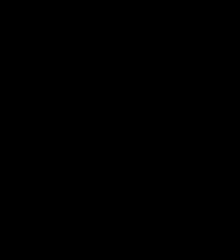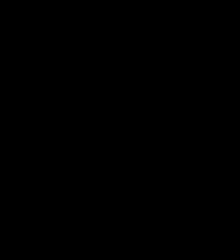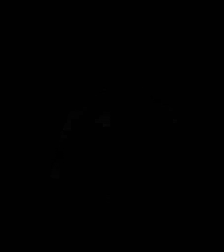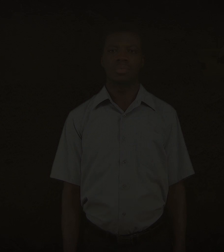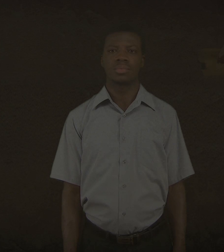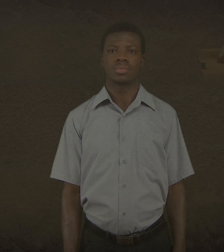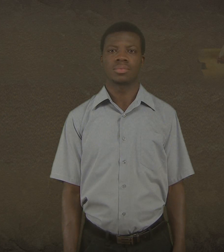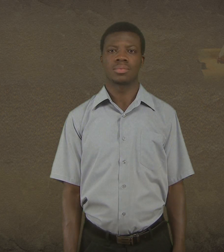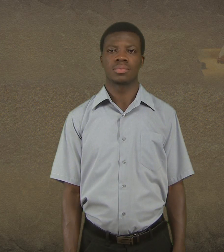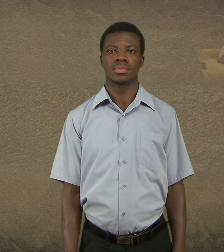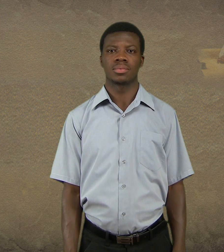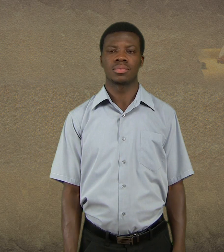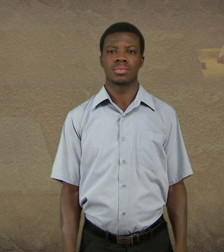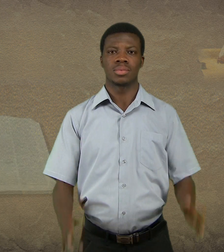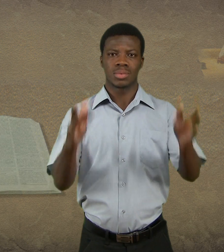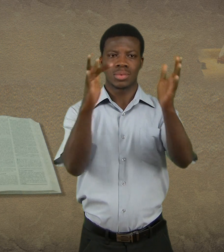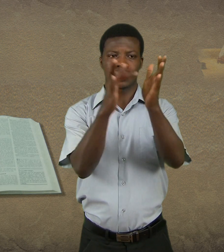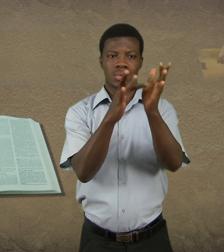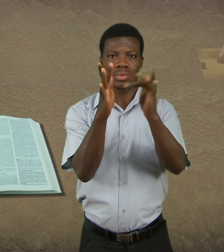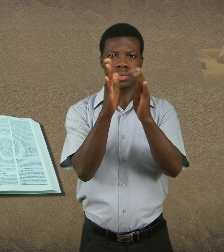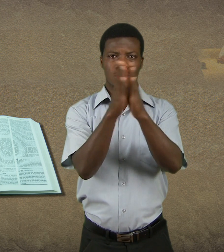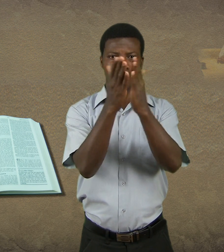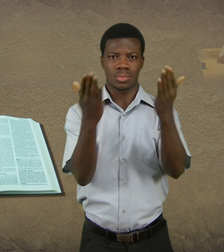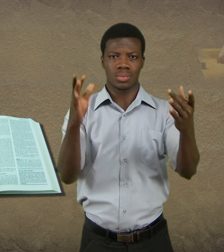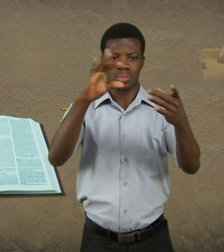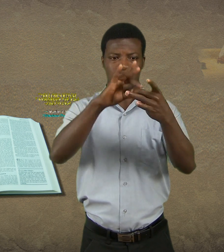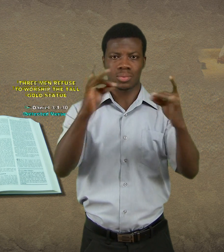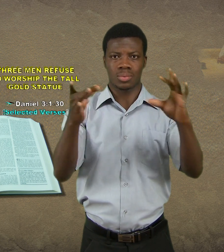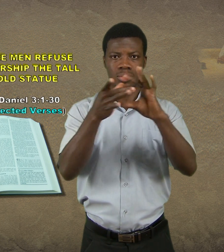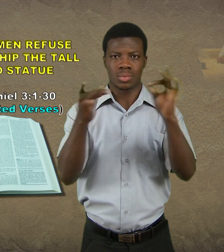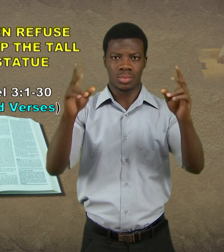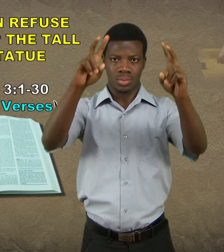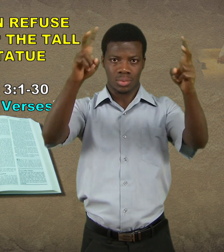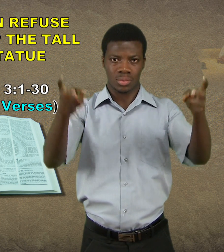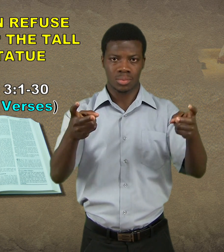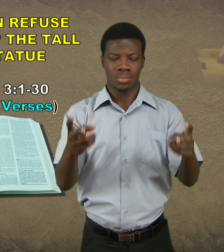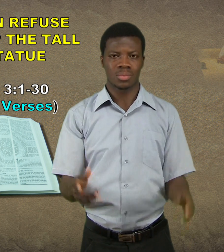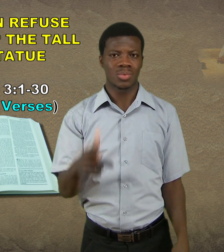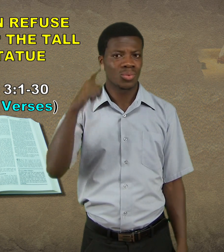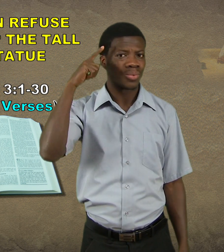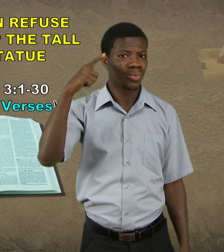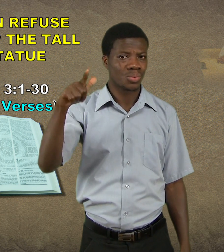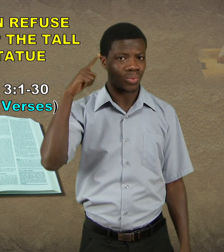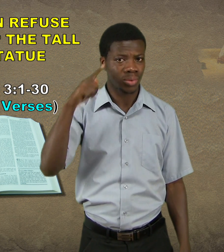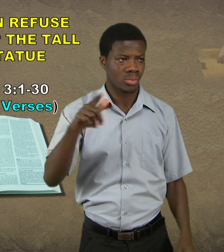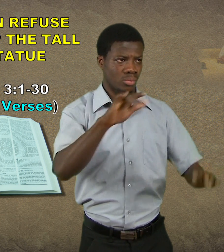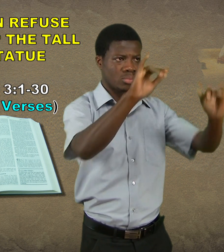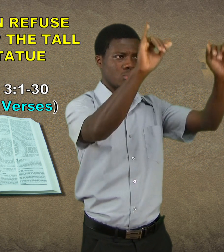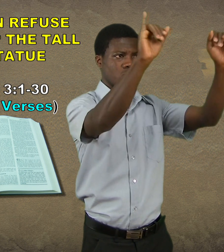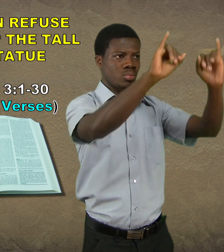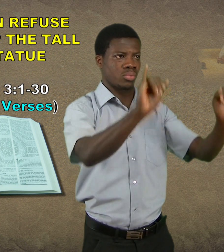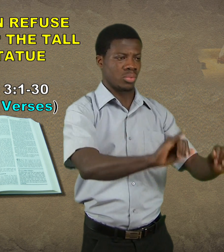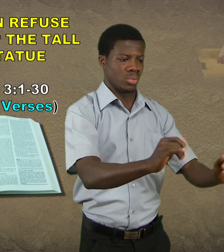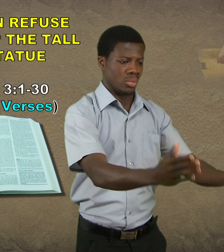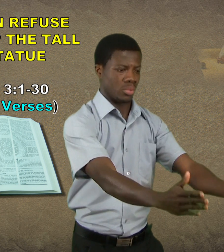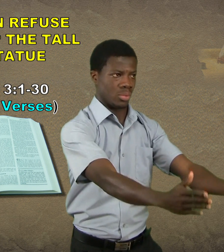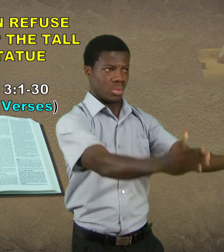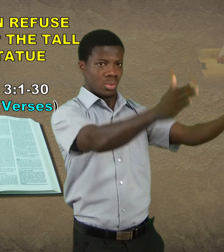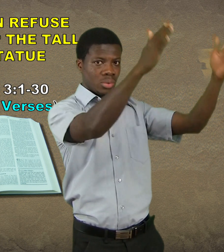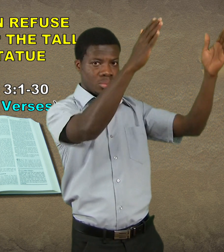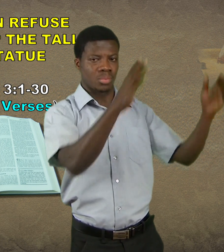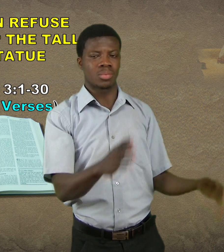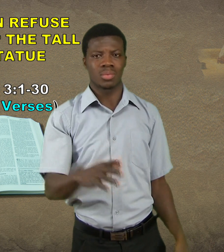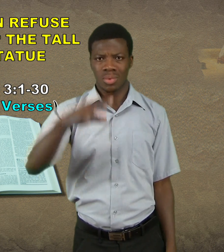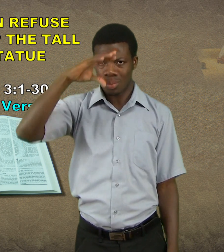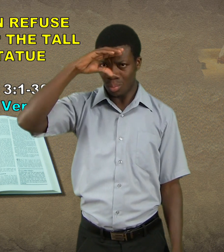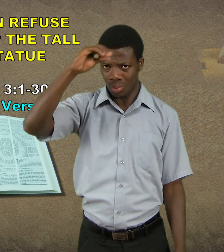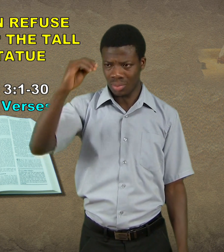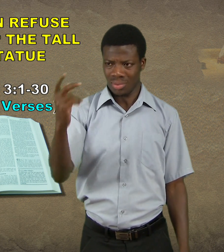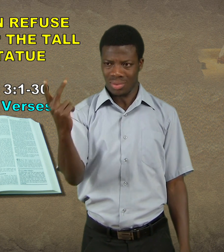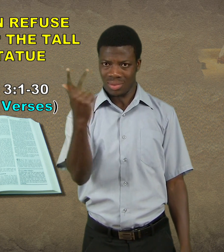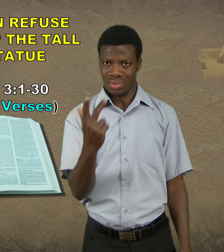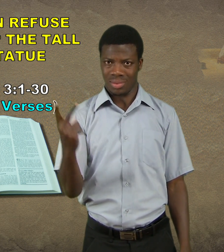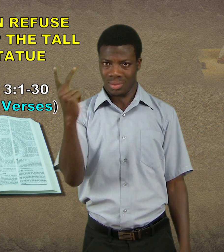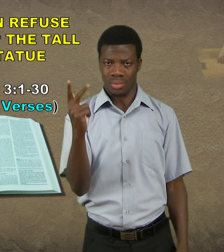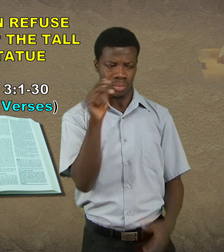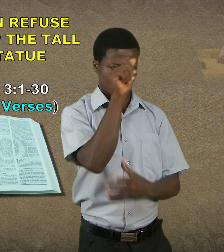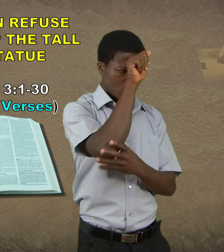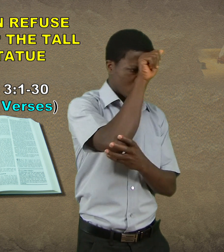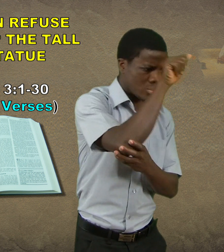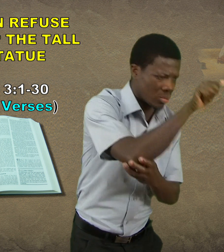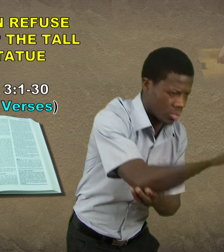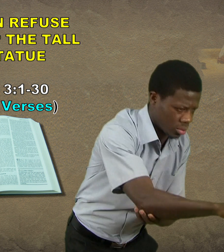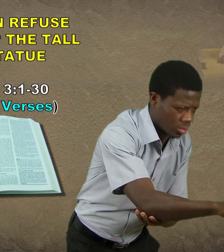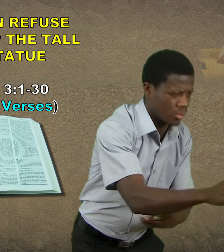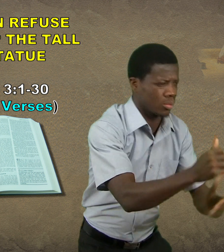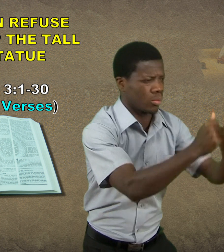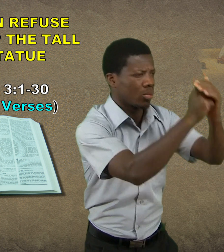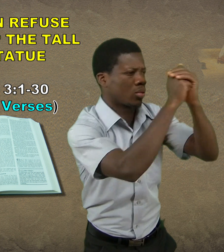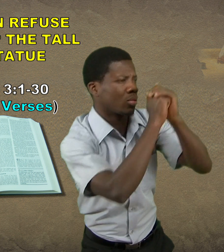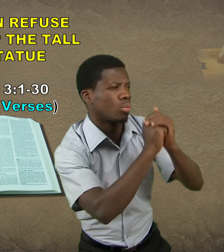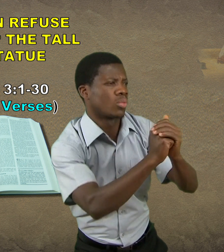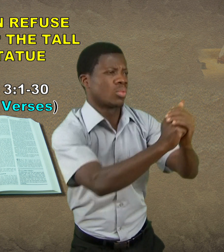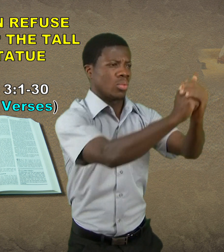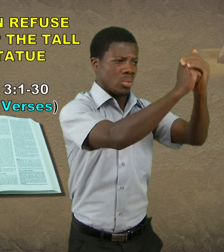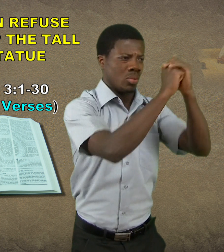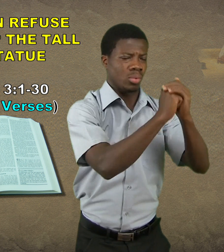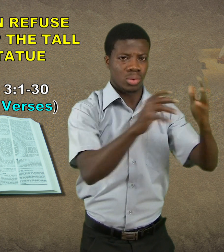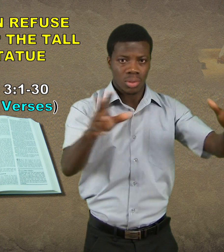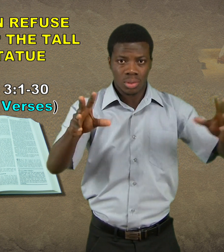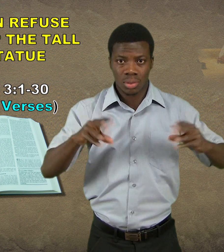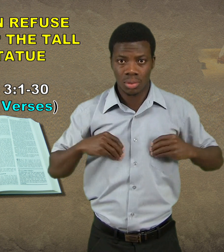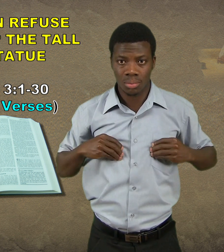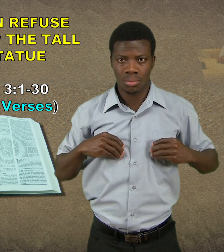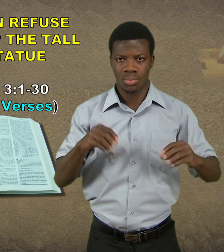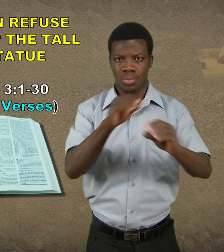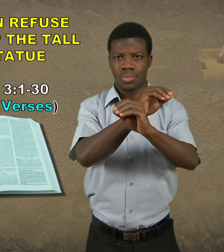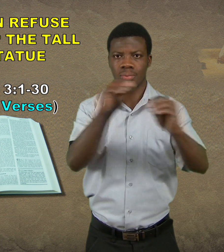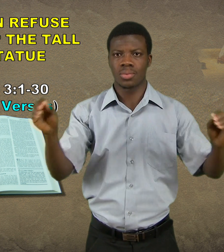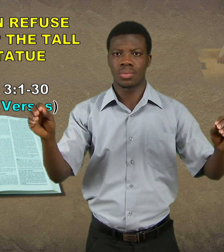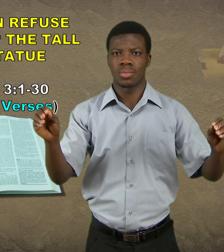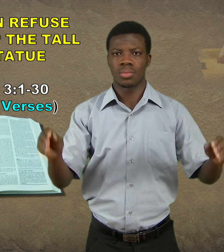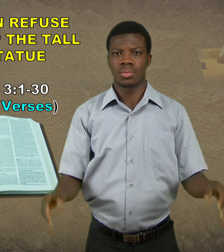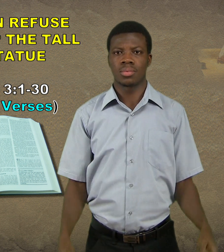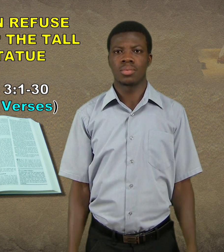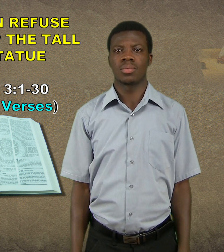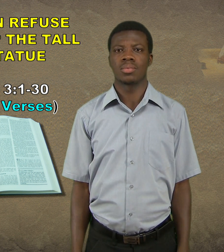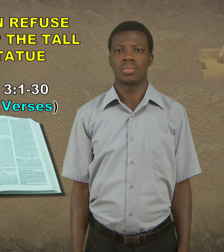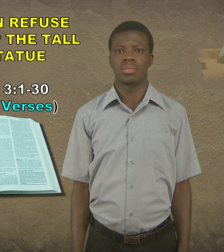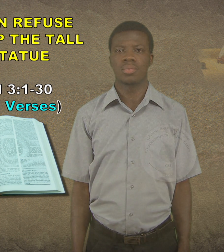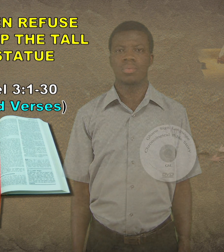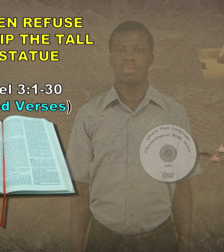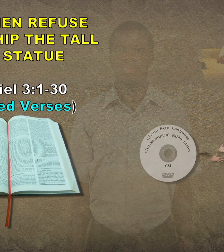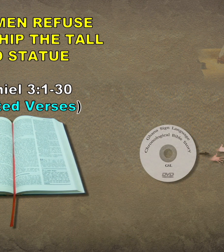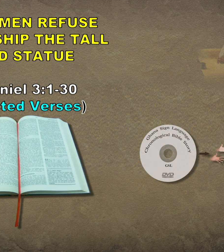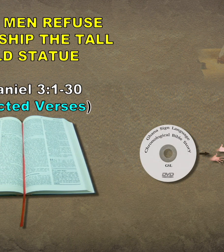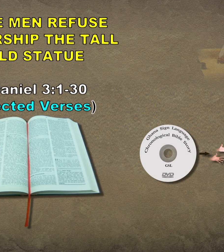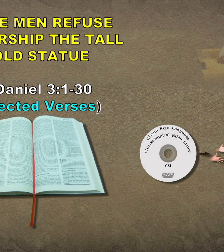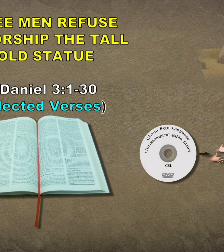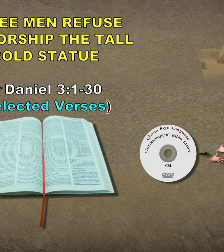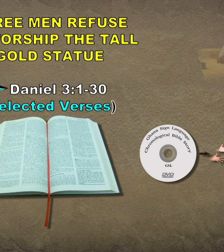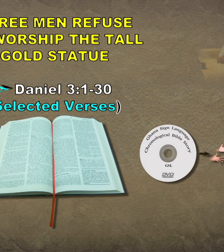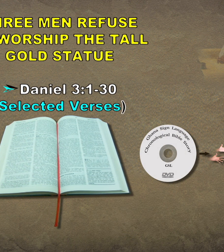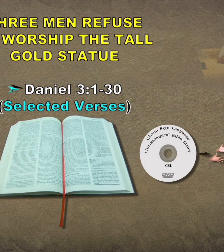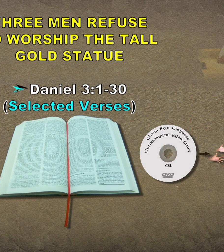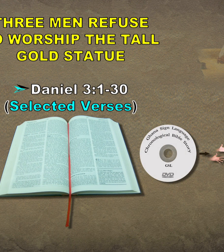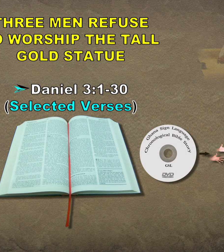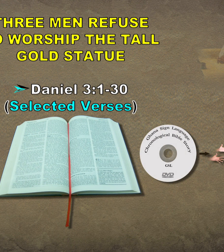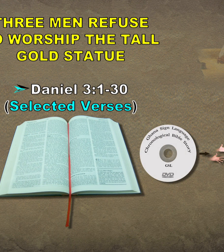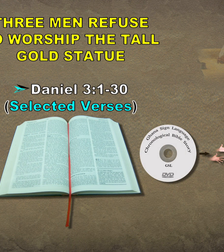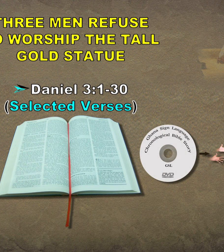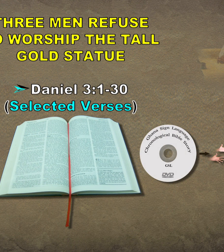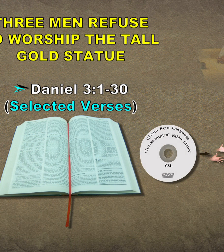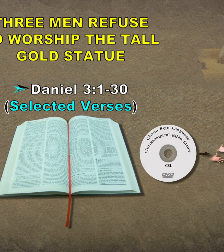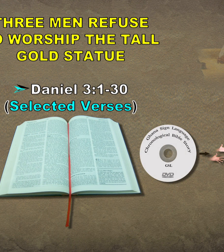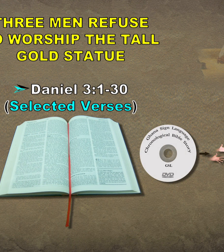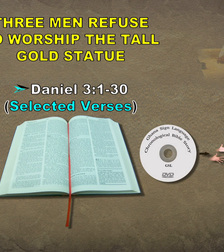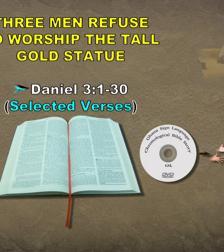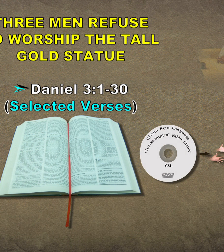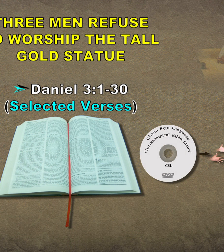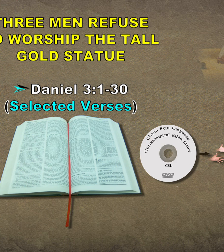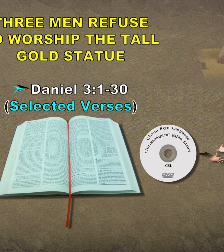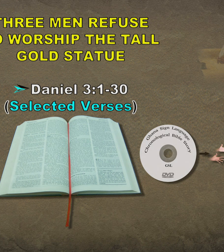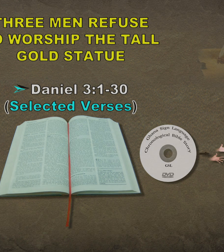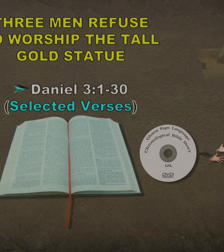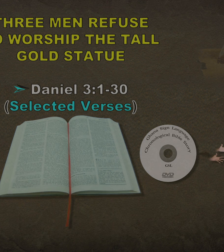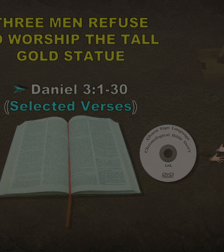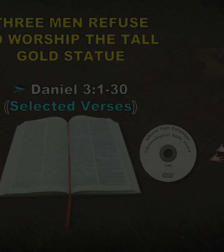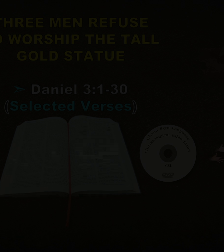Three men refuse to worship the tall gold statue